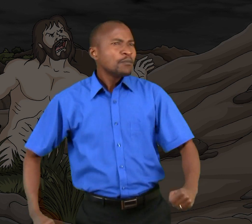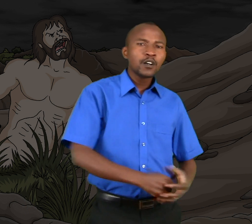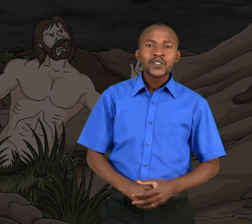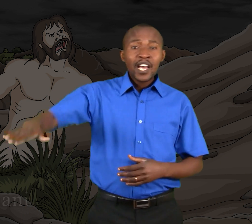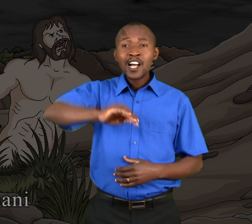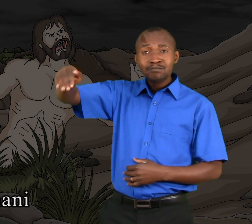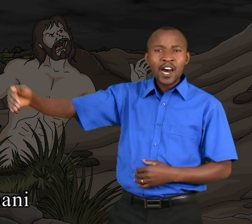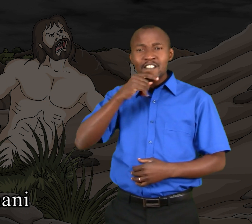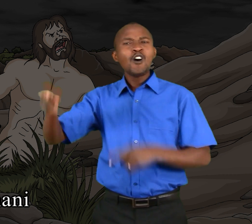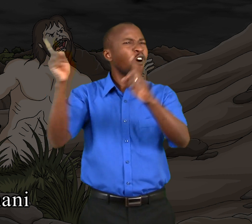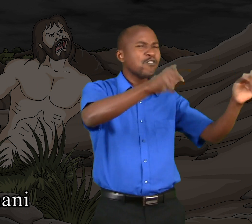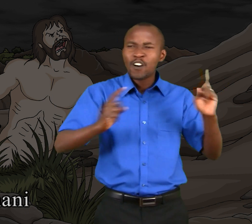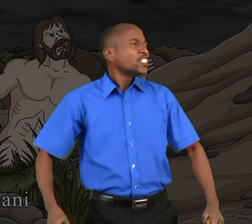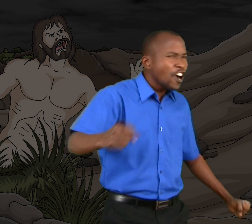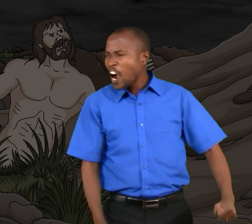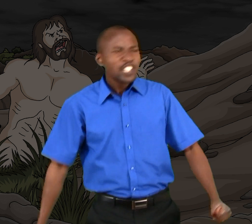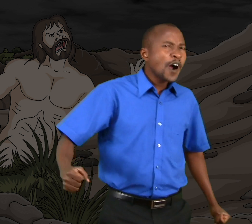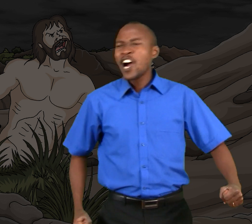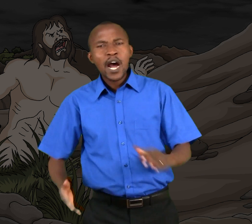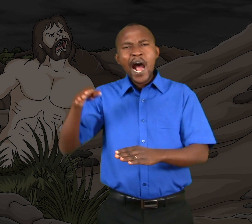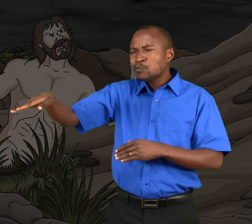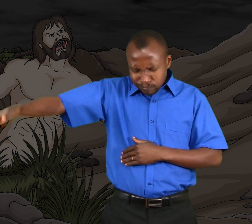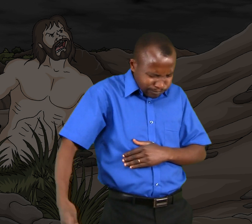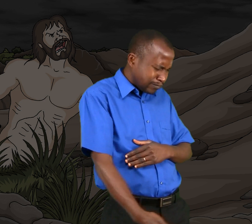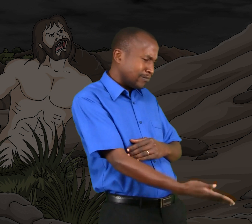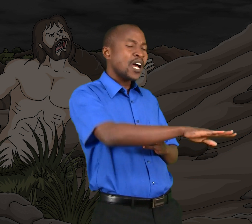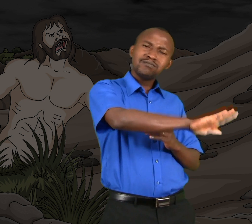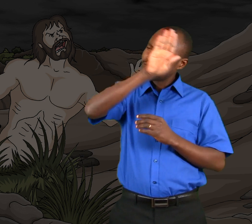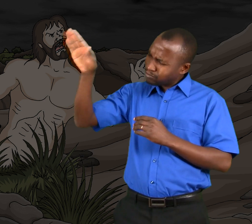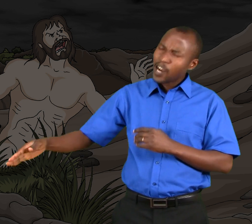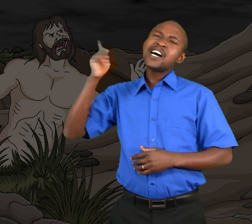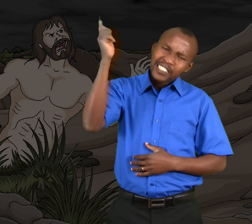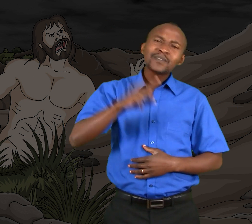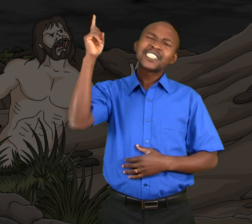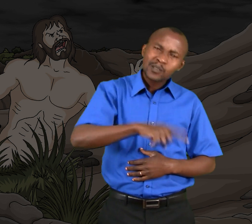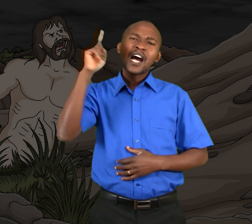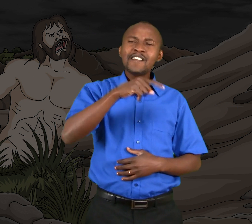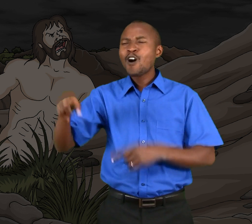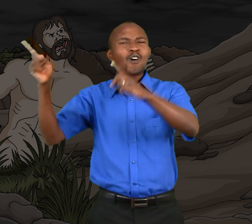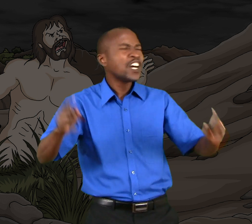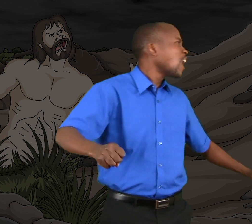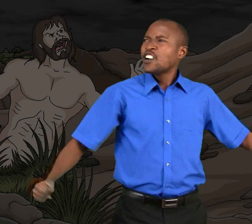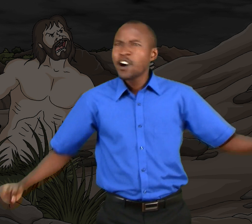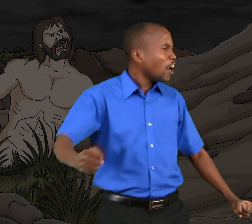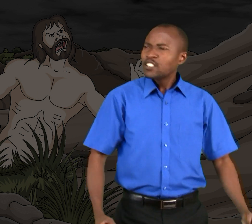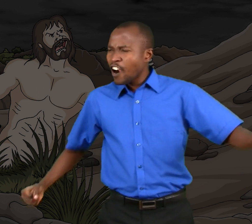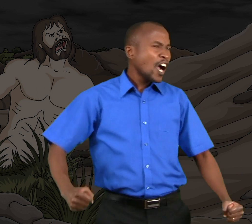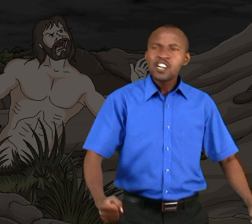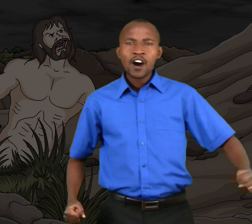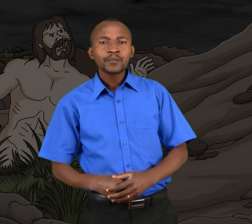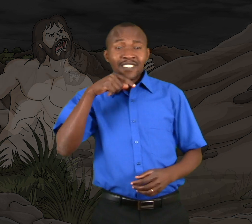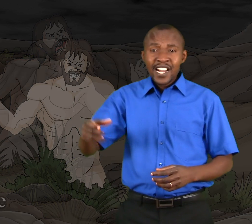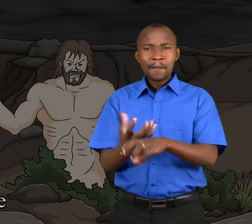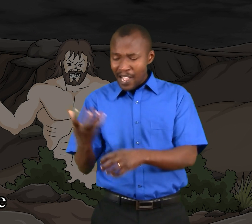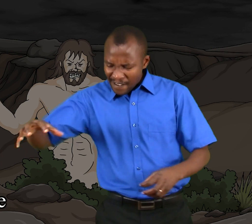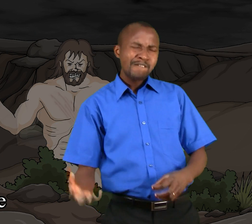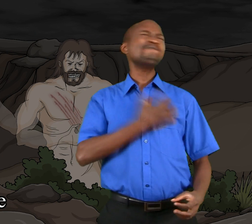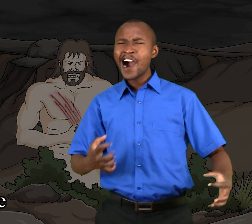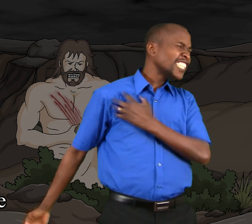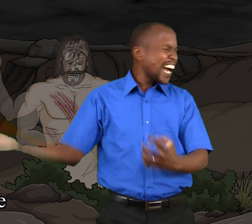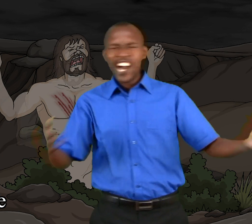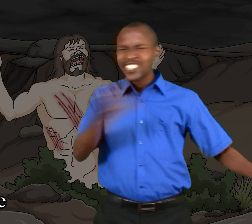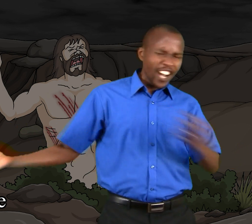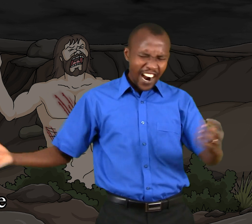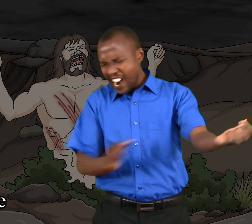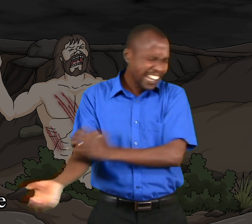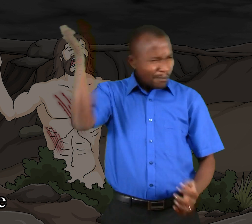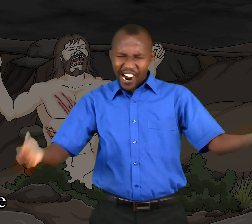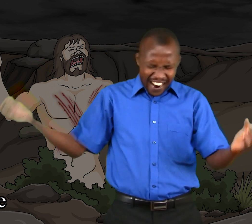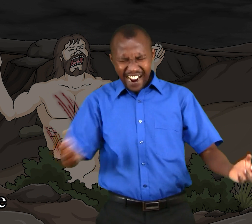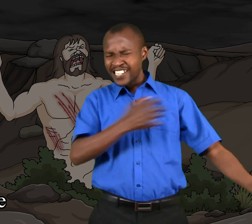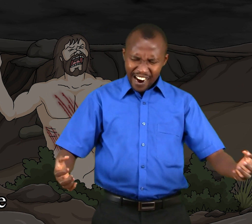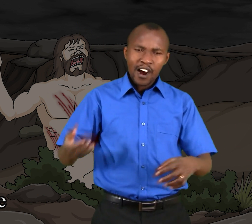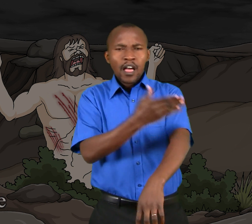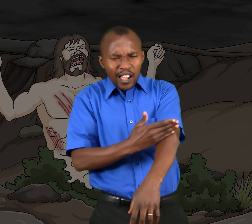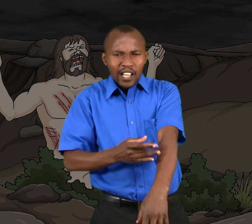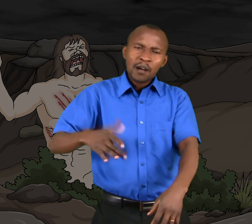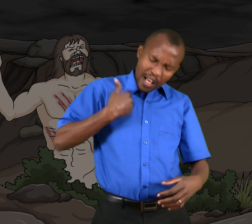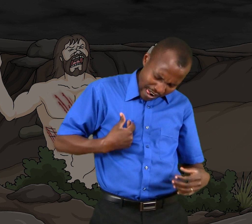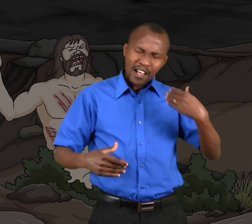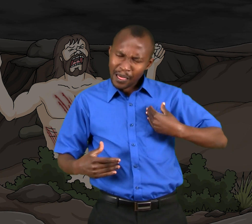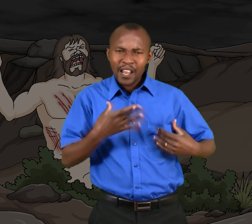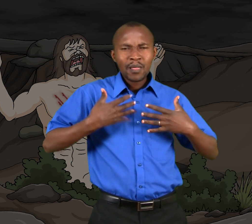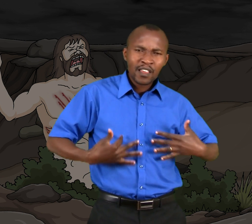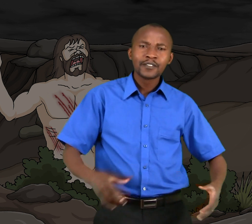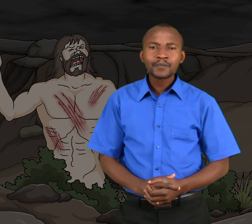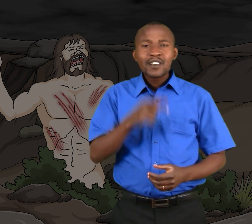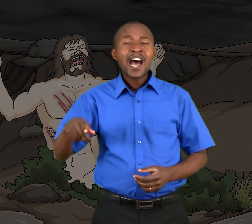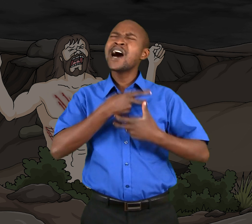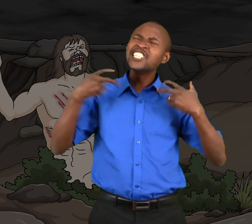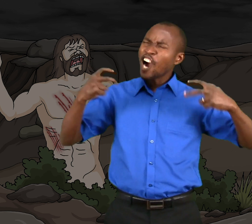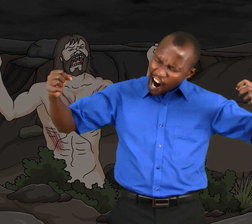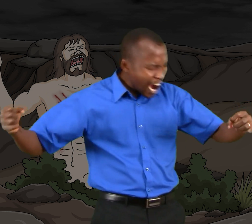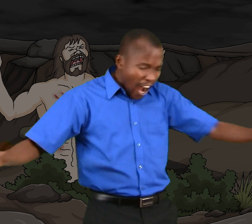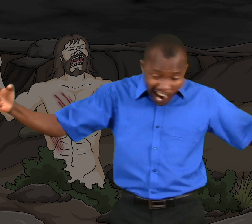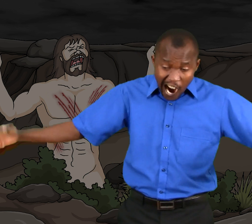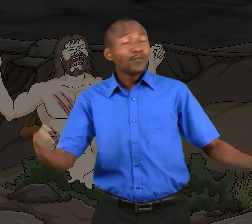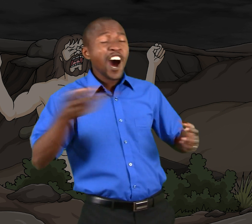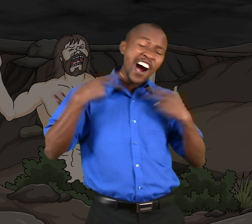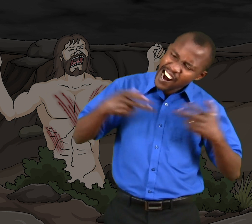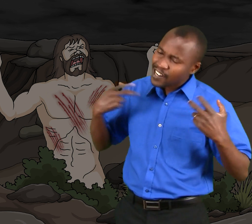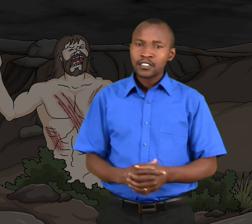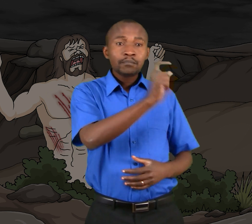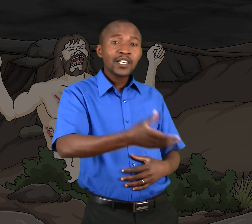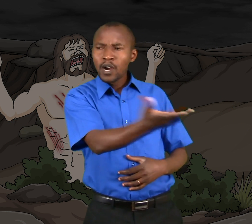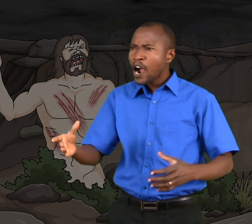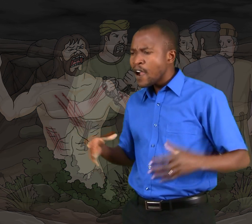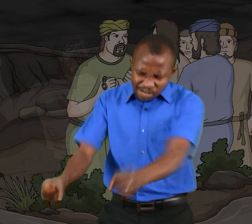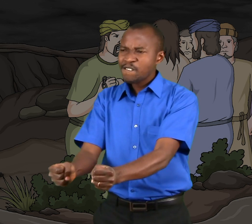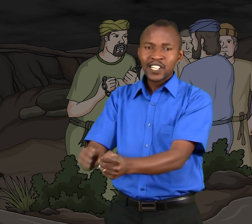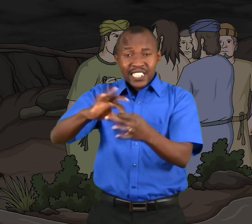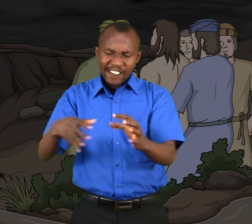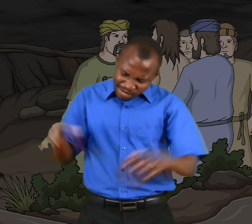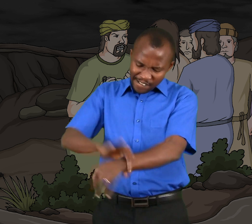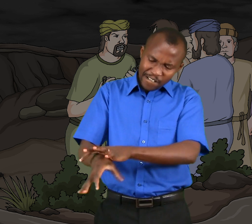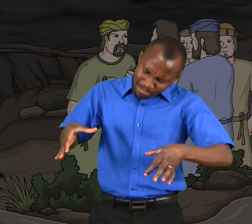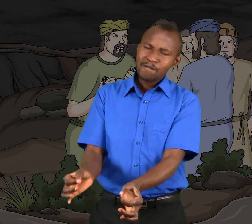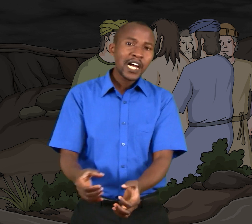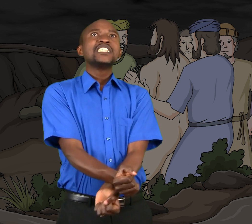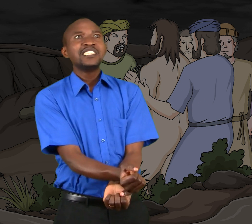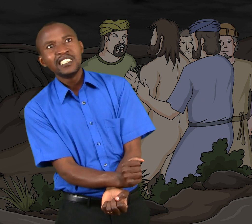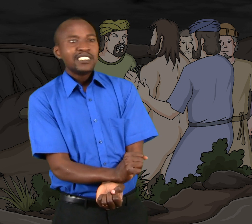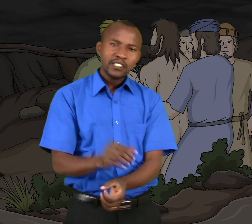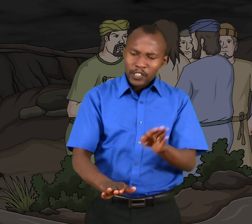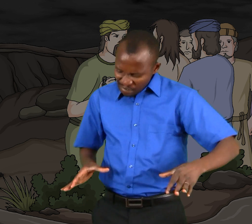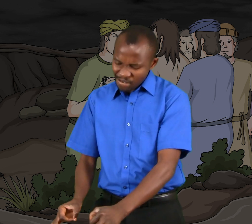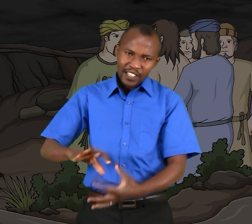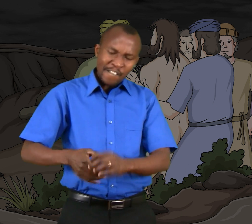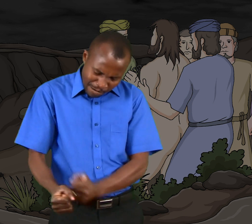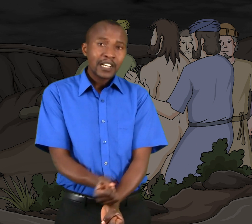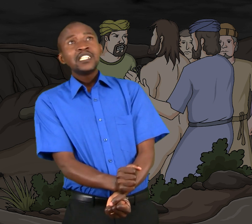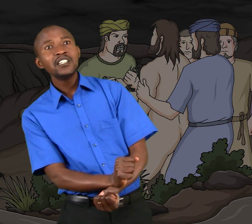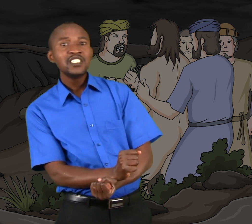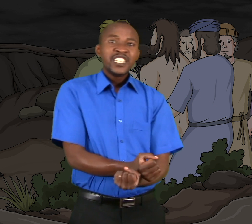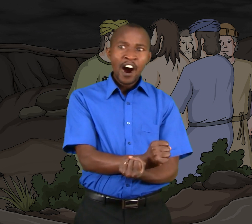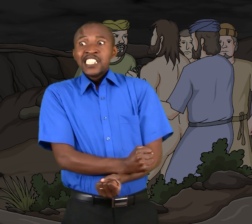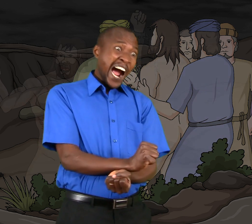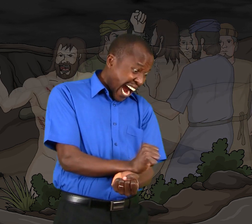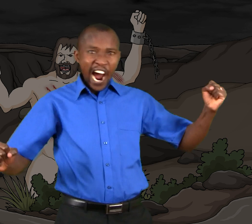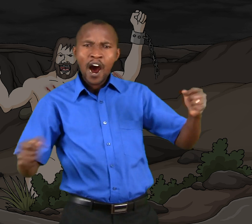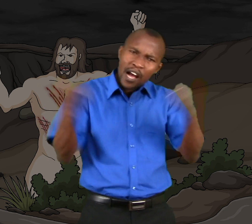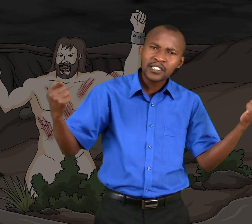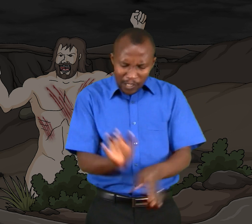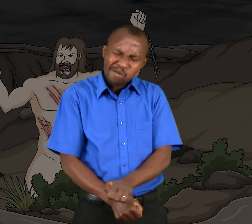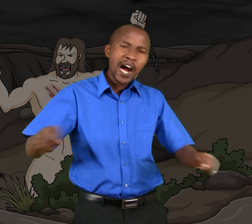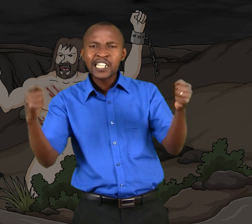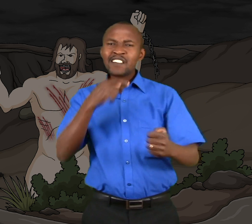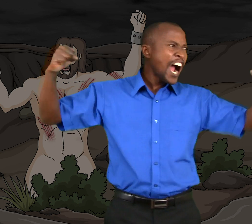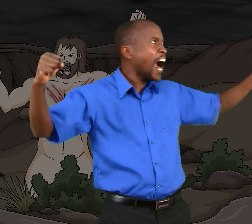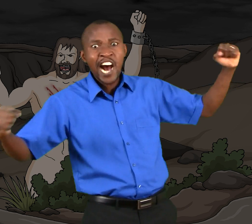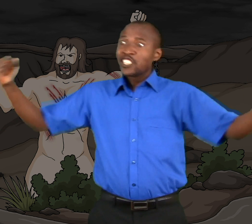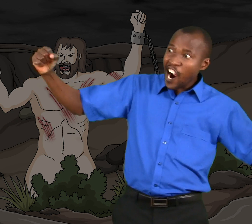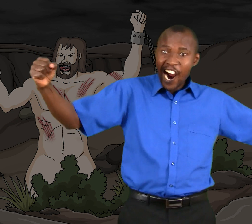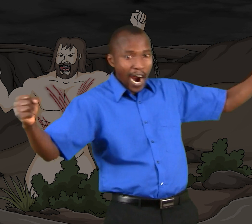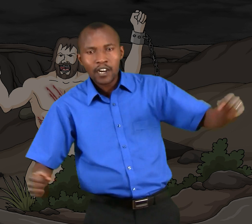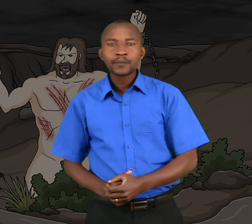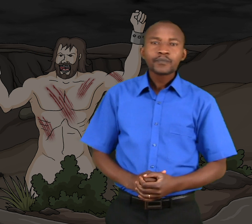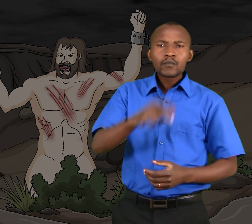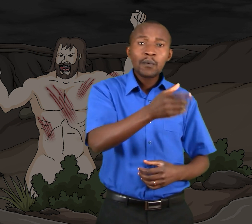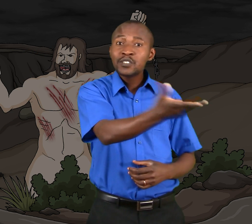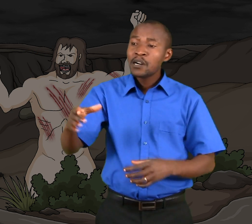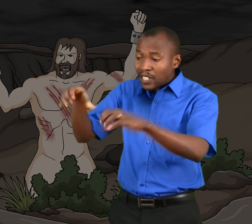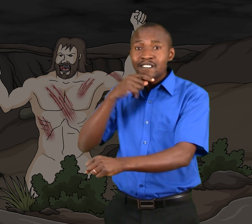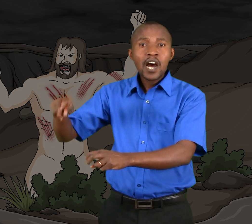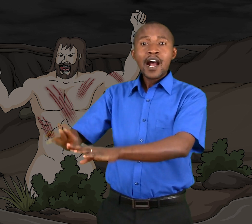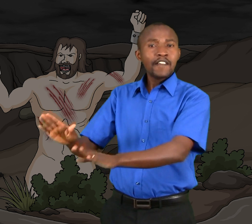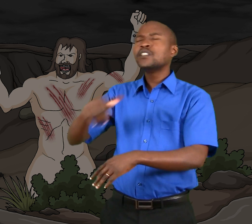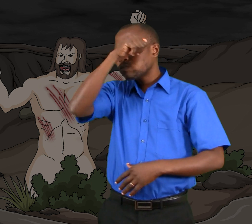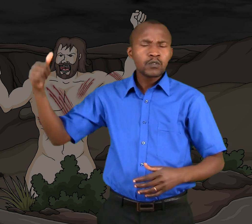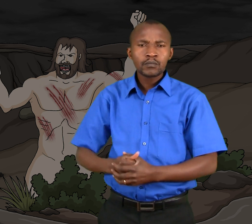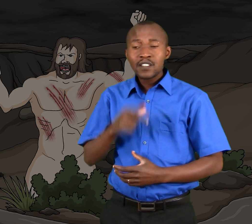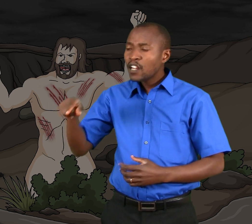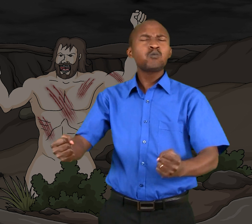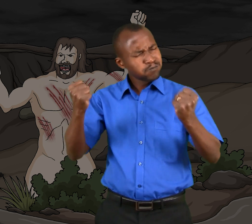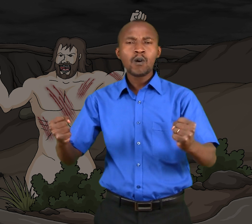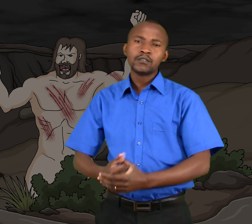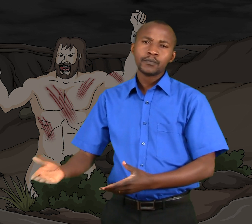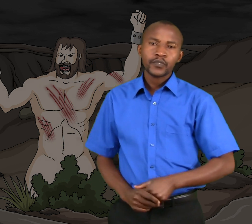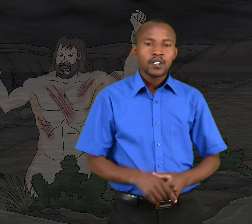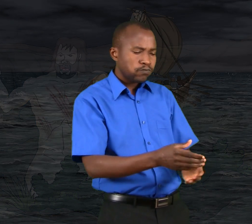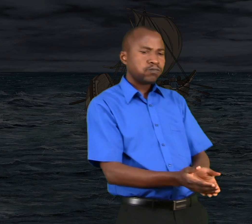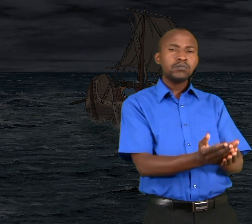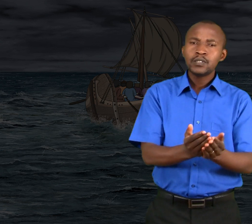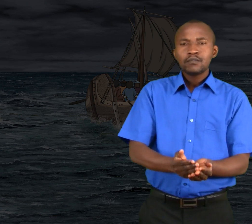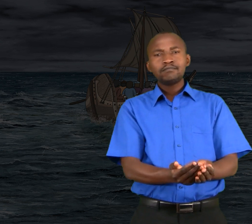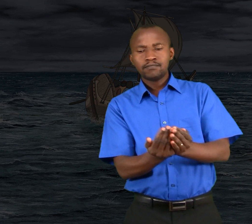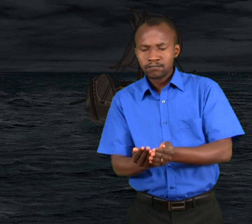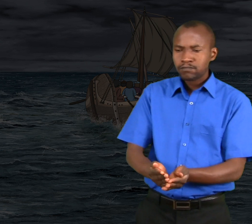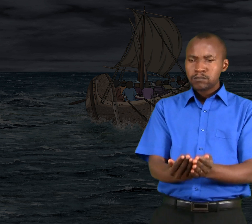Night and day in the tombs and in the mountains he kept crying out and cutting himself with stones.